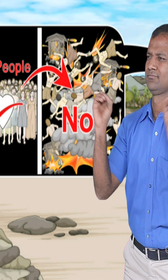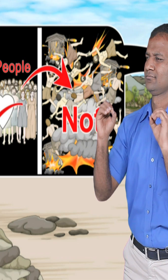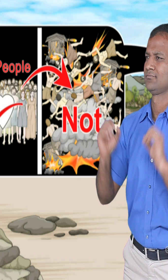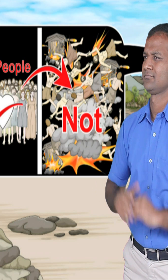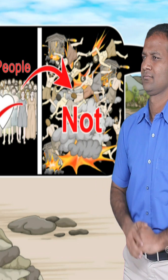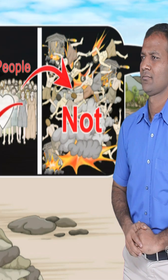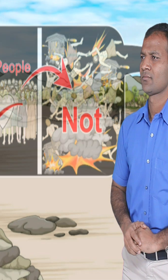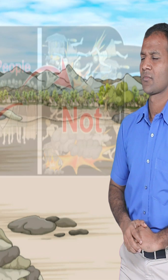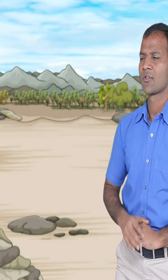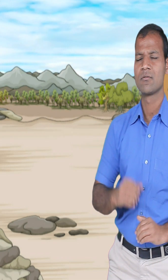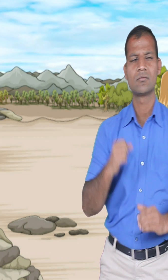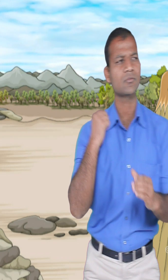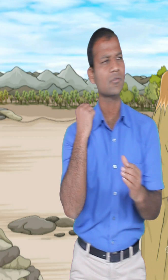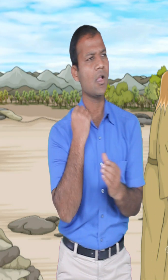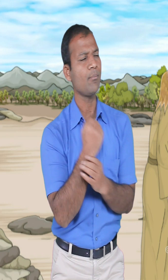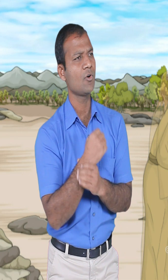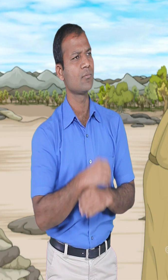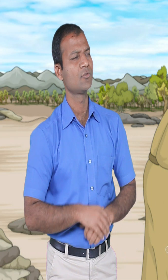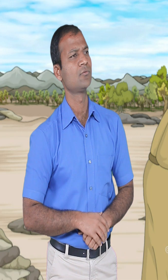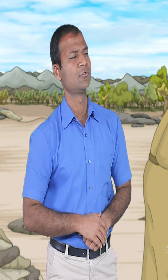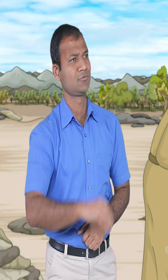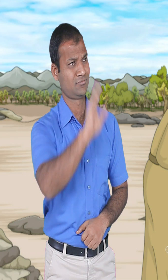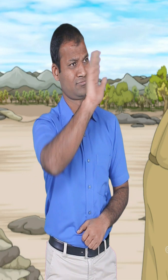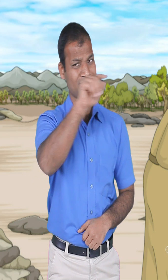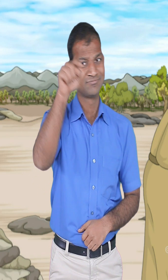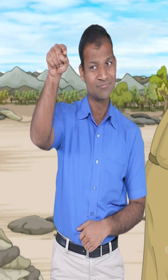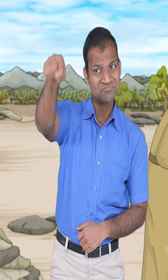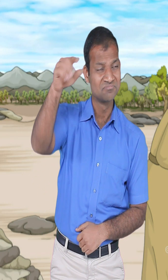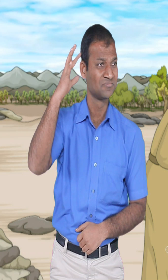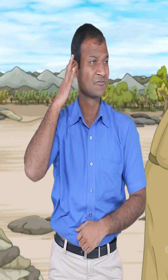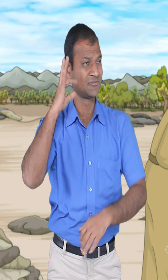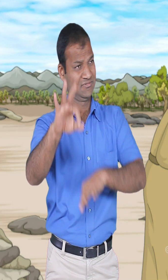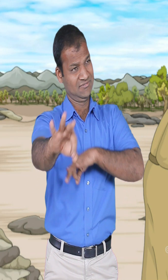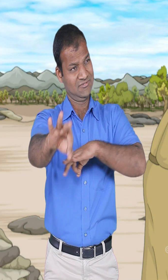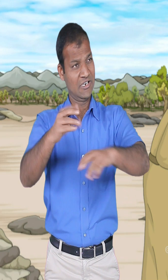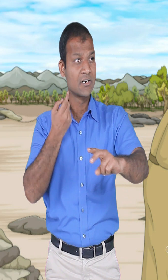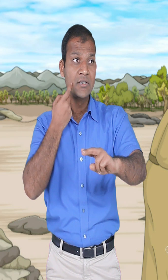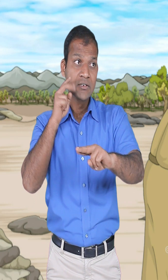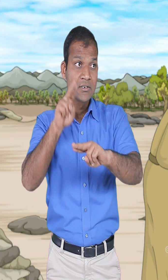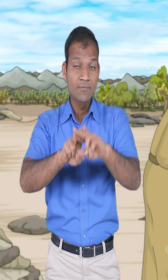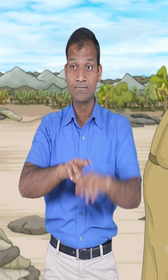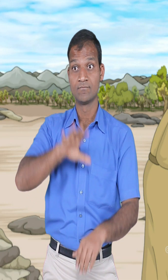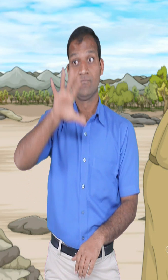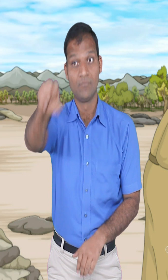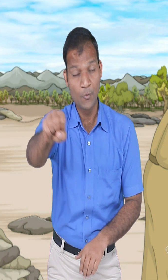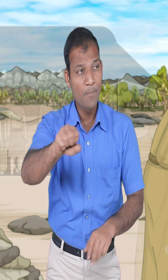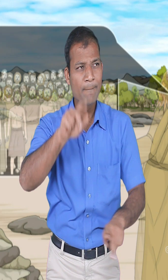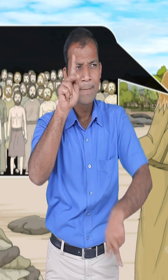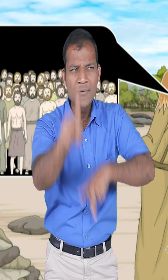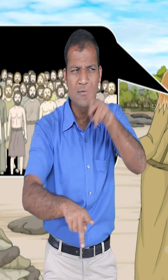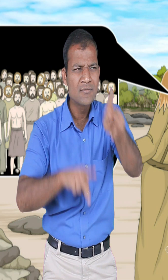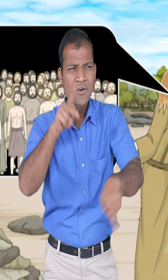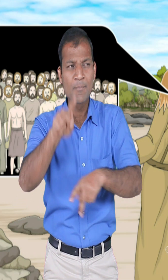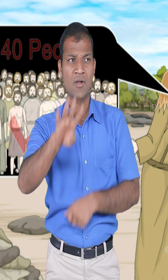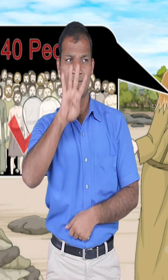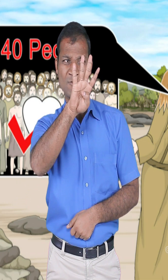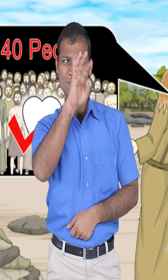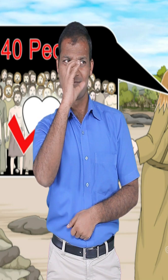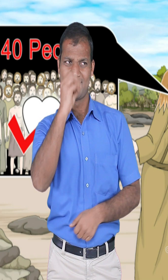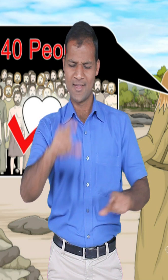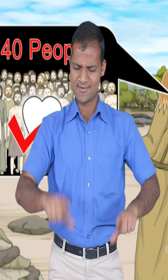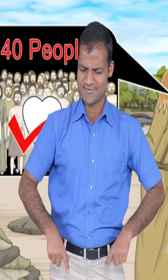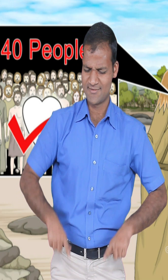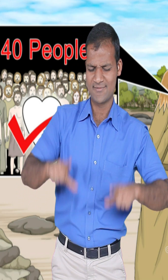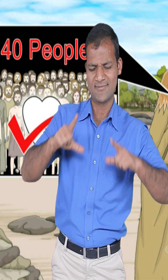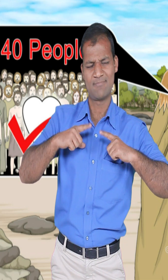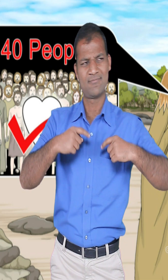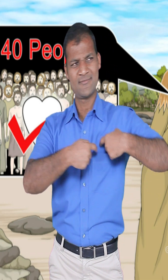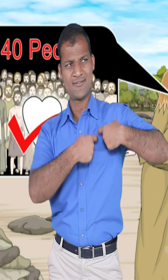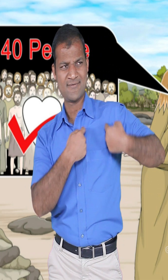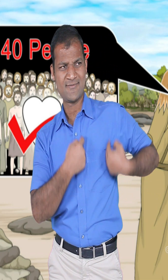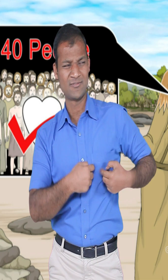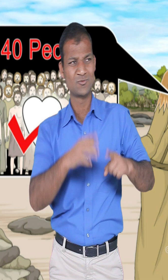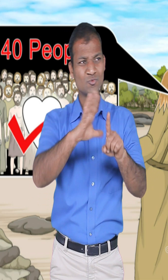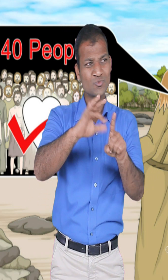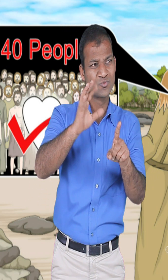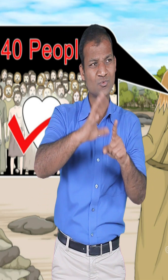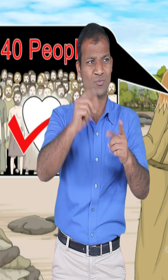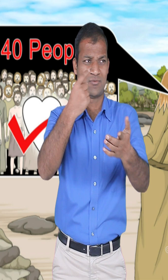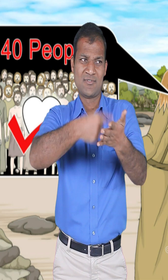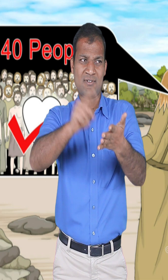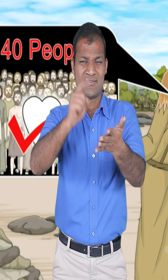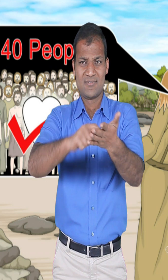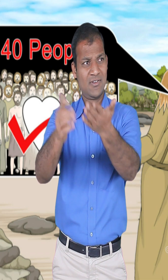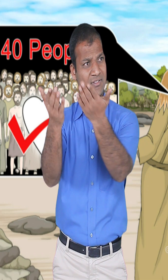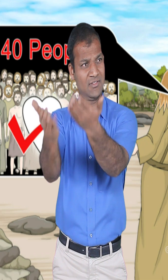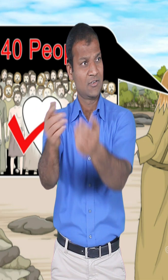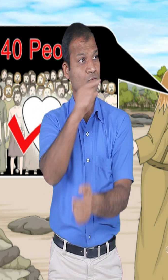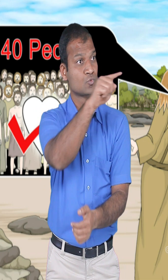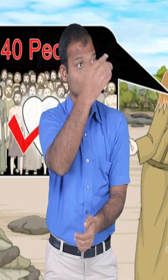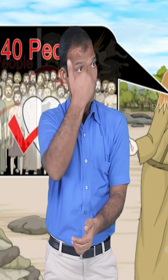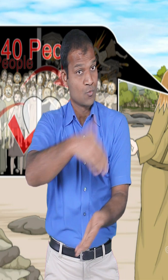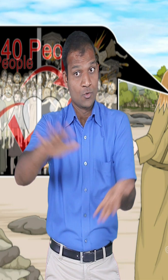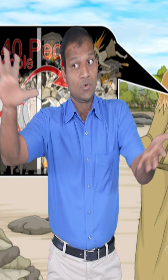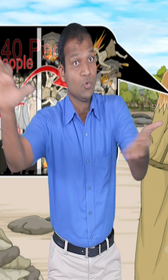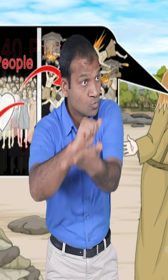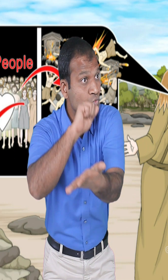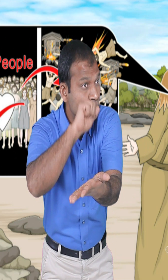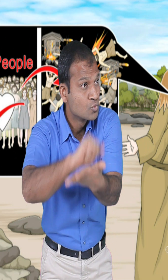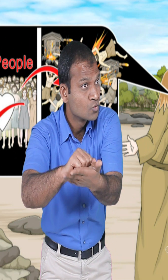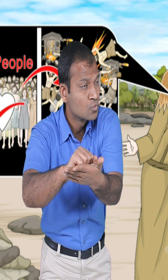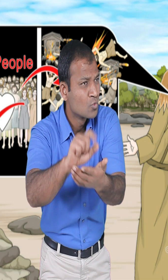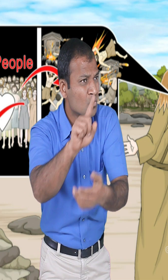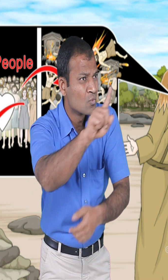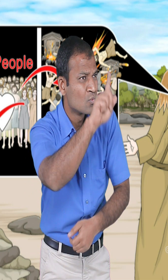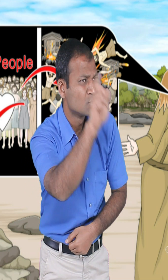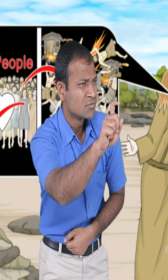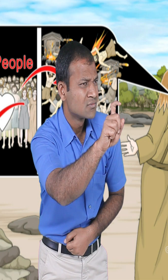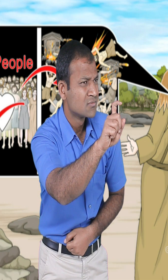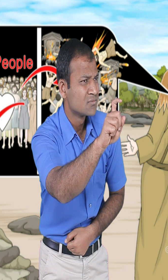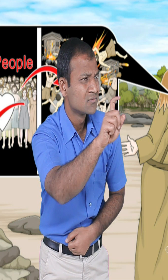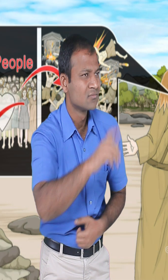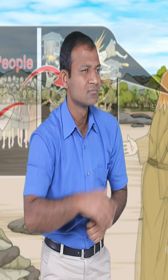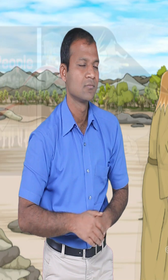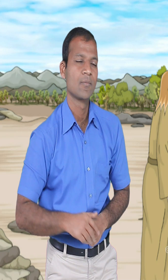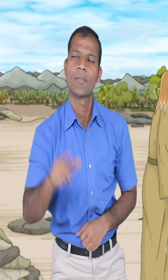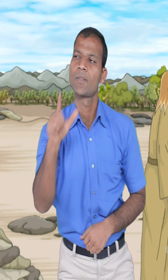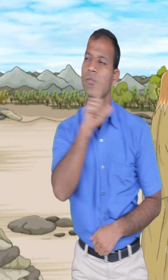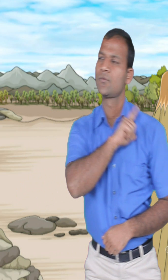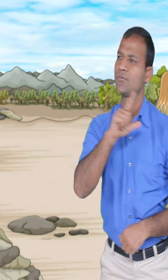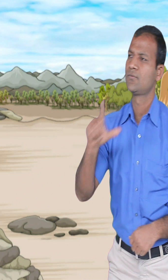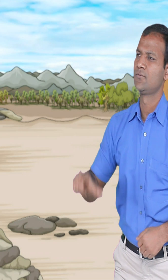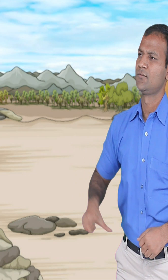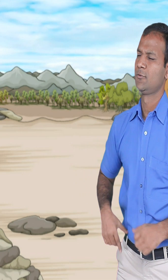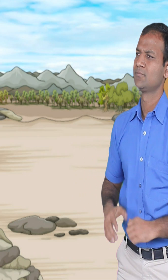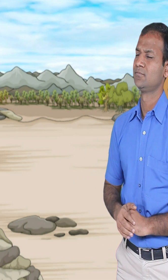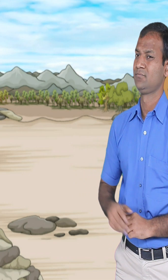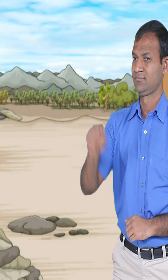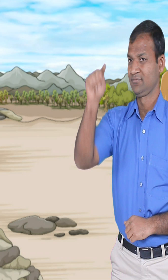Once again Abraham spoke to the LORD, “Suppose forty are found there?”